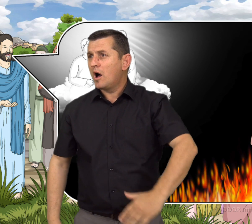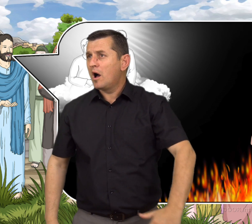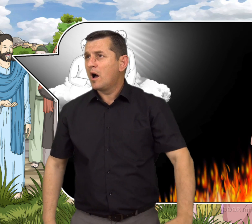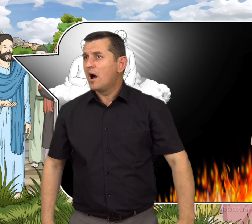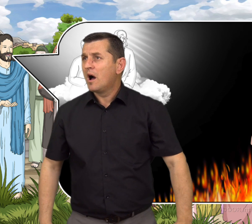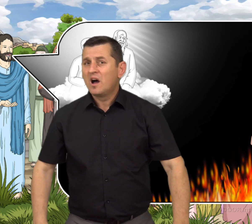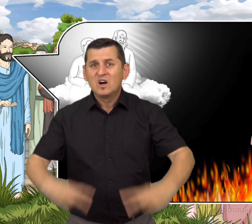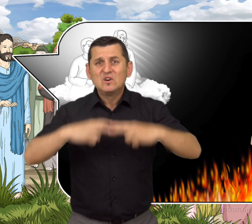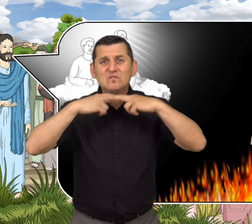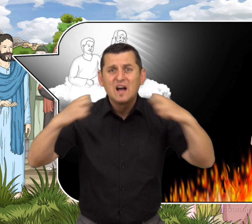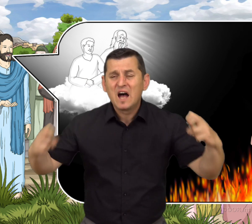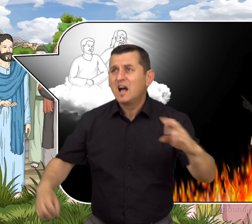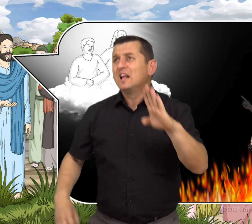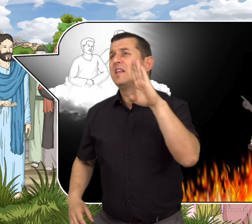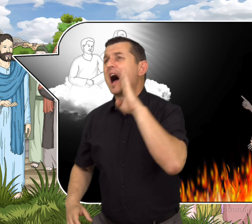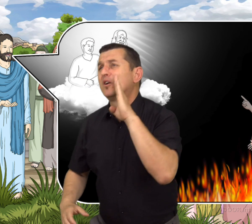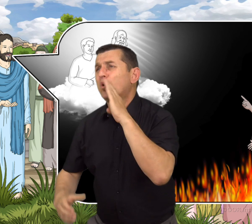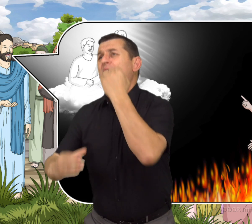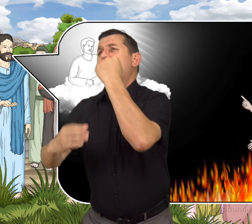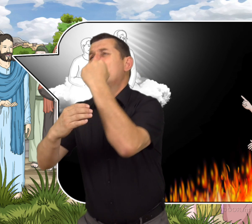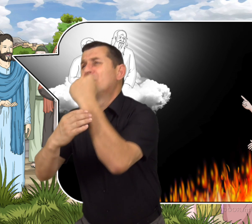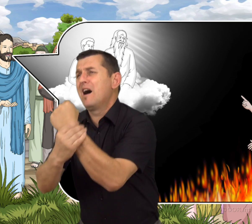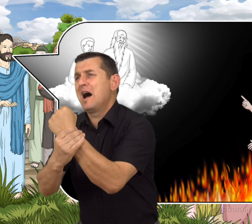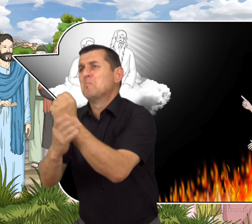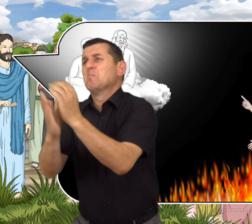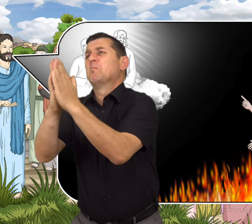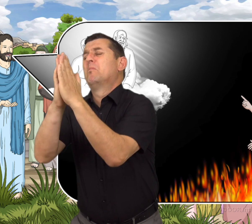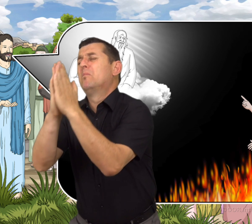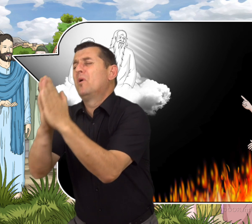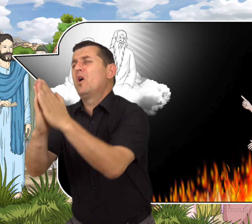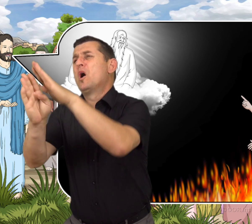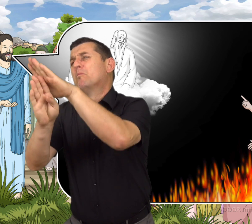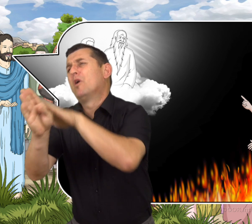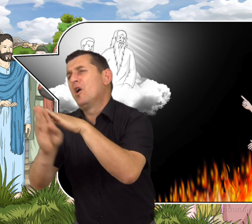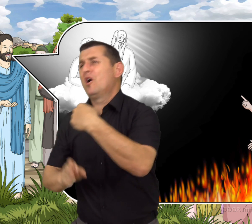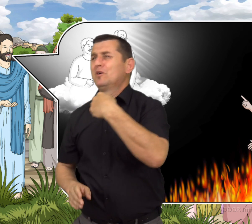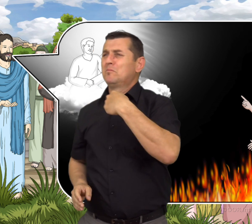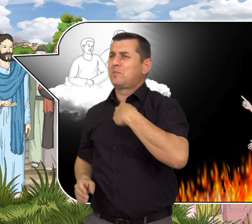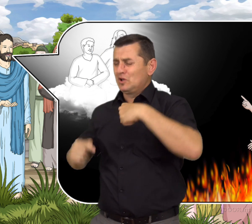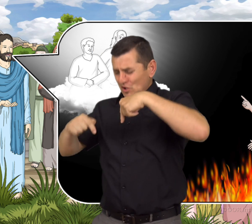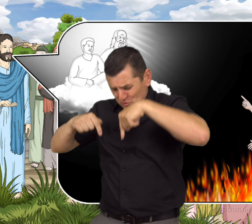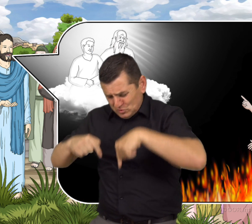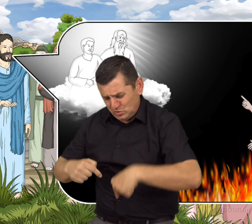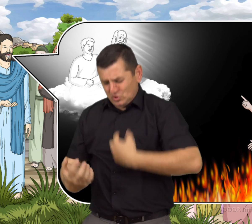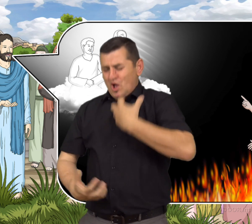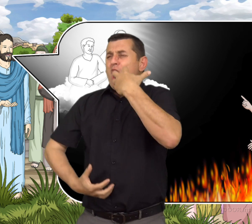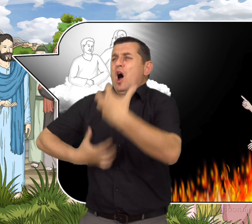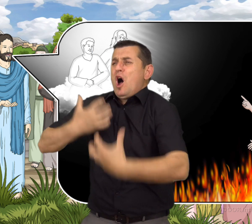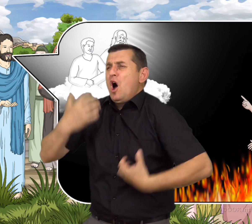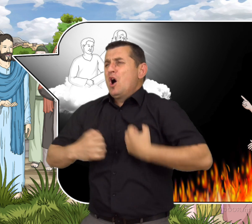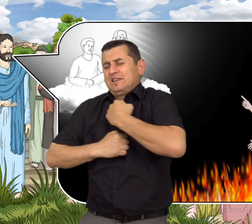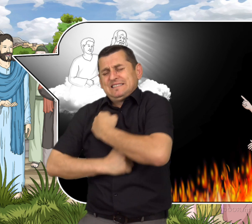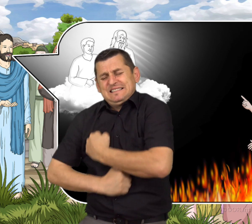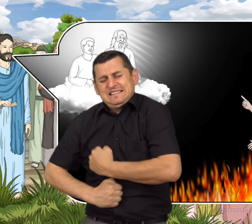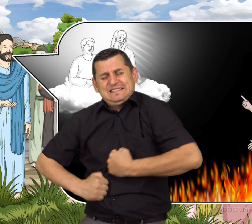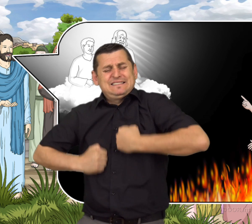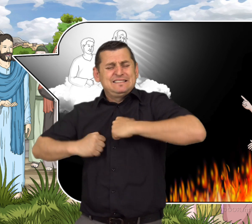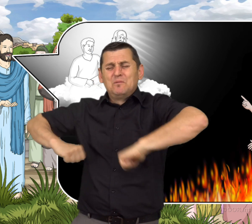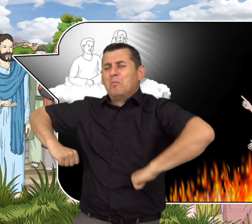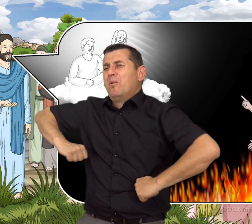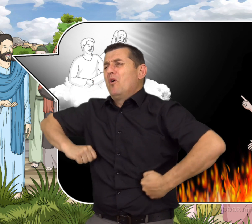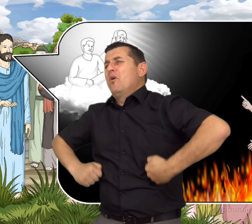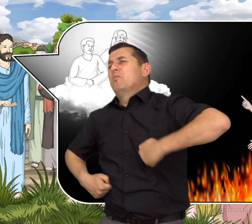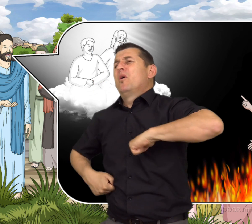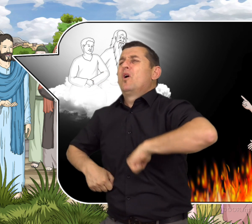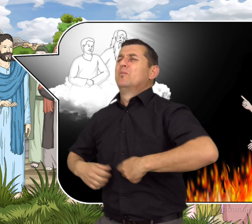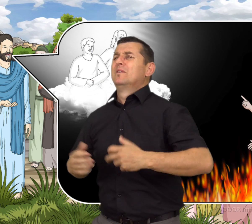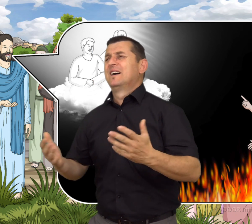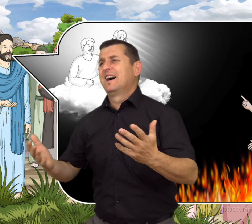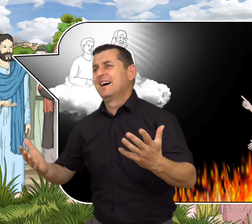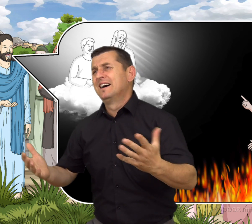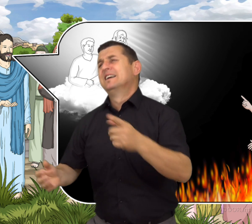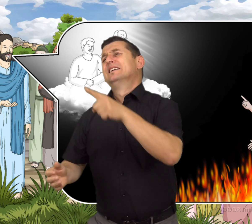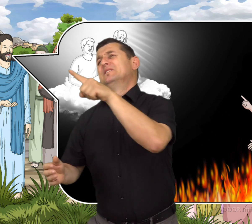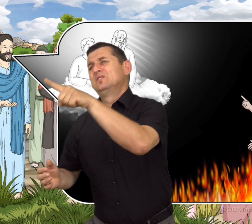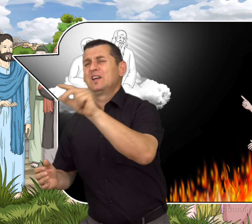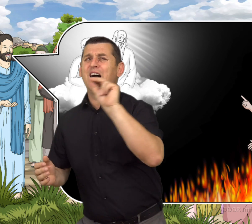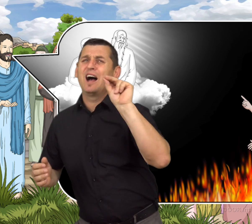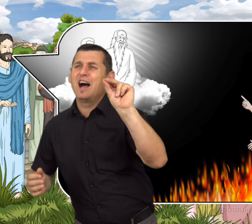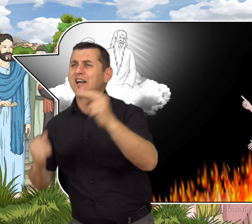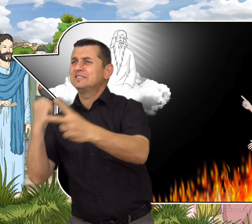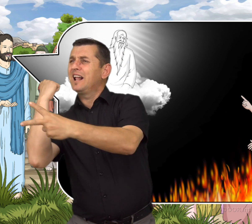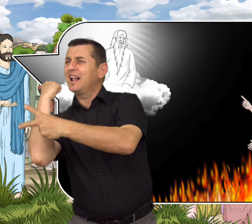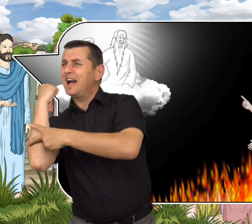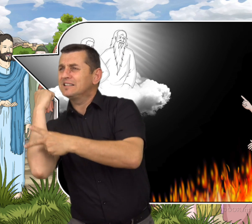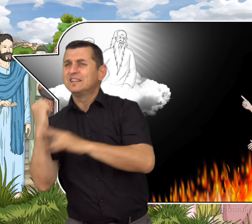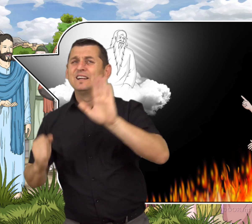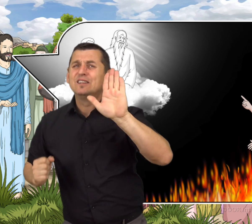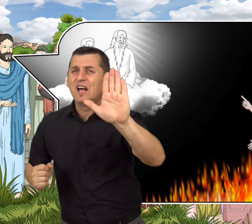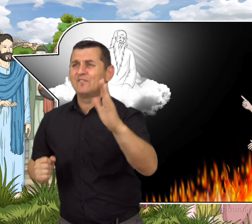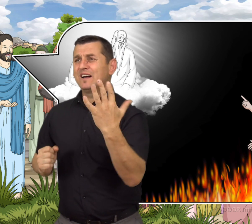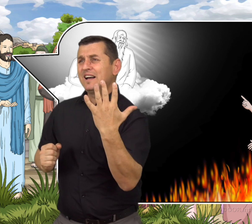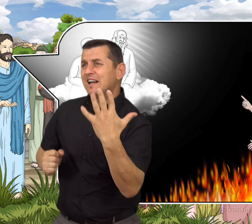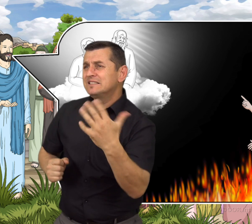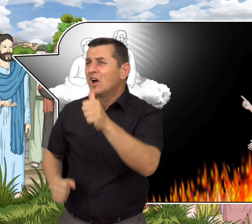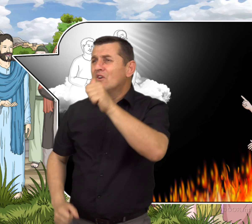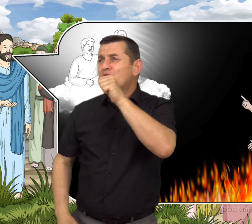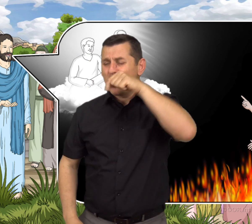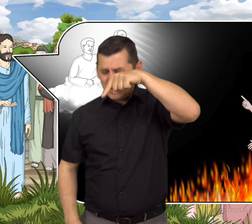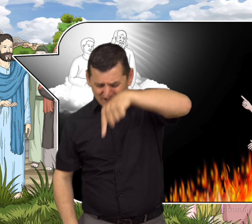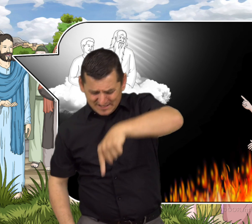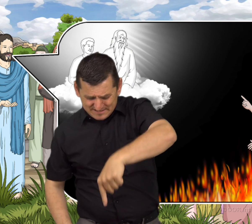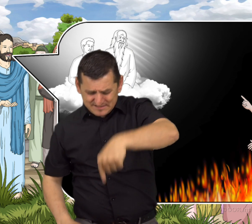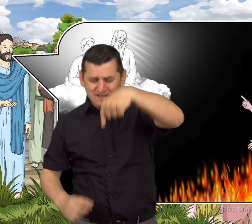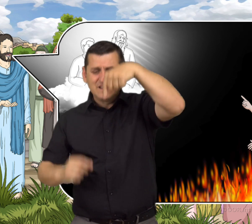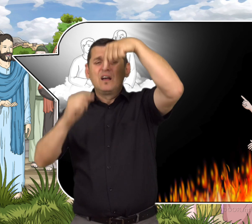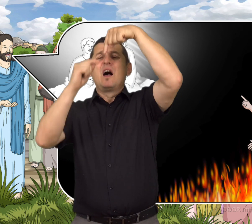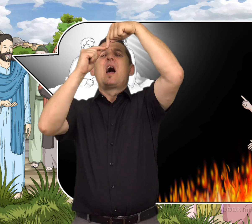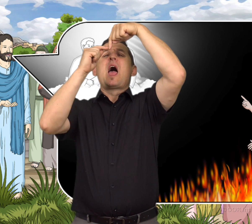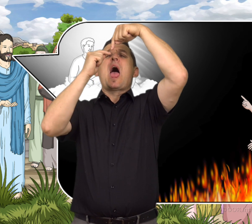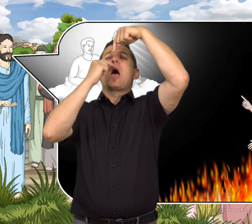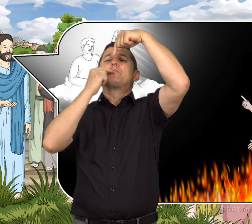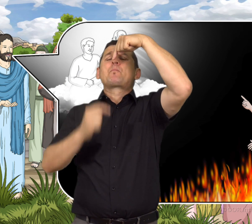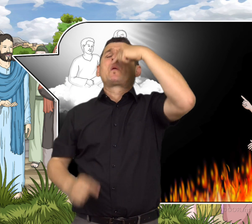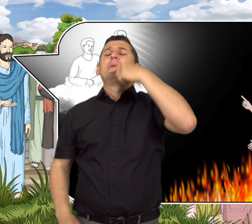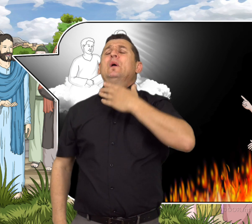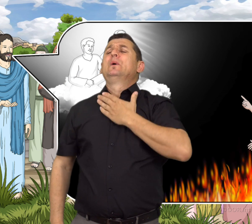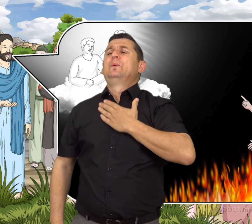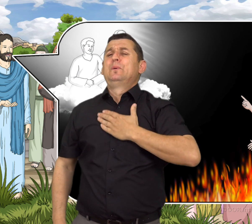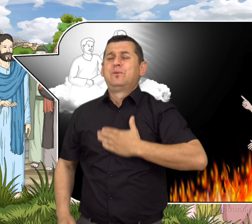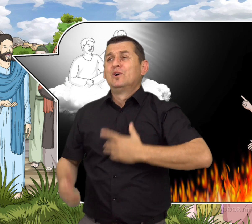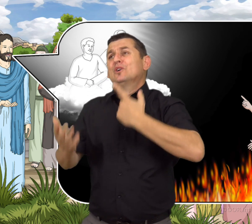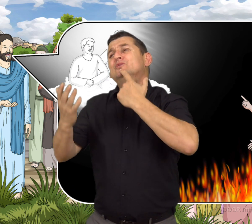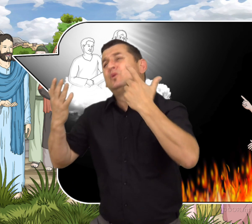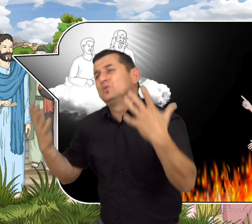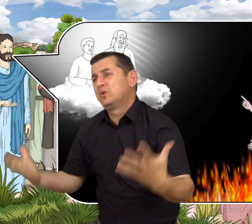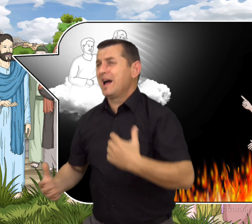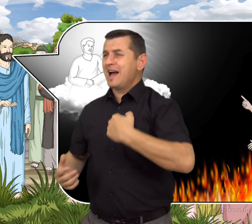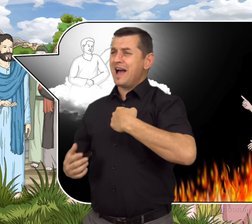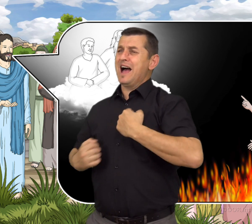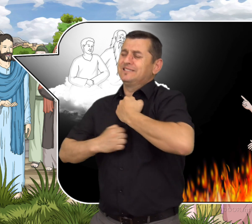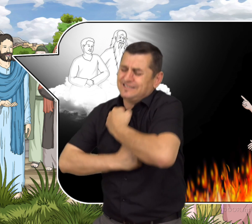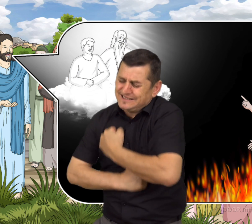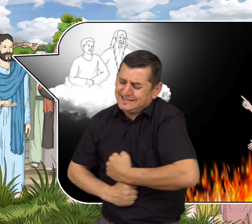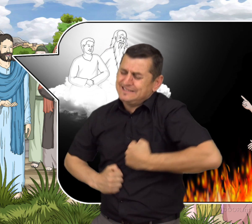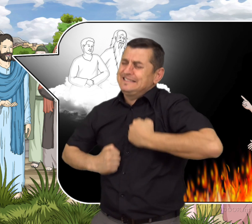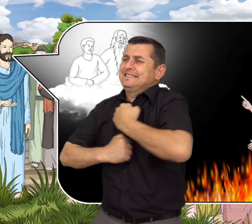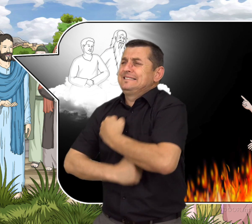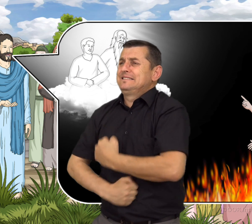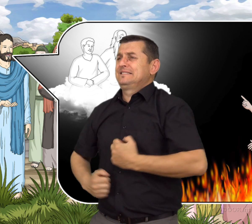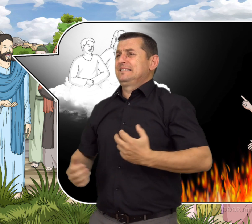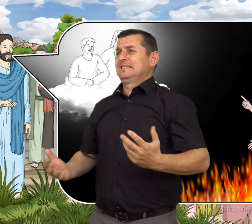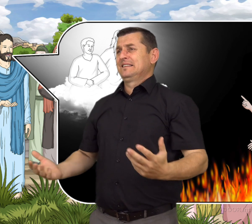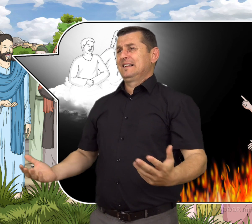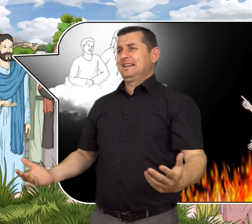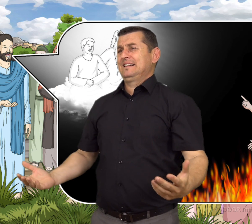So he cried out, ‘Father Abraham, have mercy on me and send Lazarus to dip the tip of his finger in water and cool my tongue.